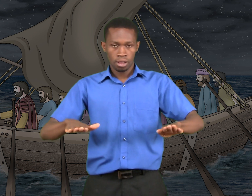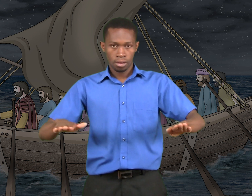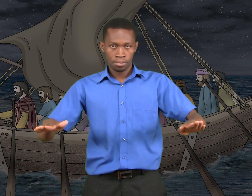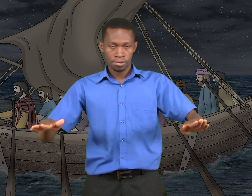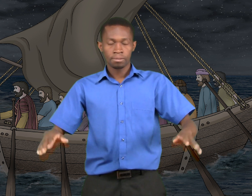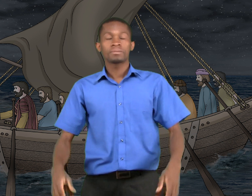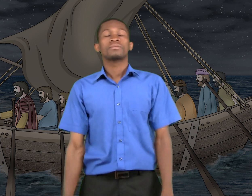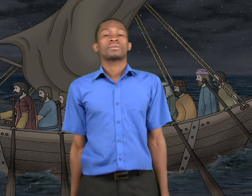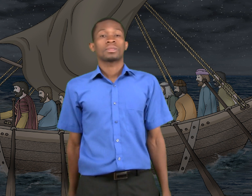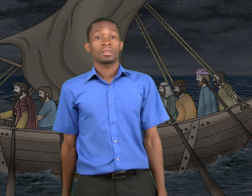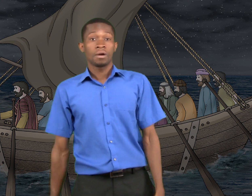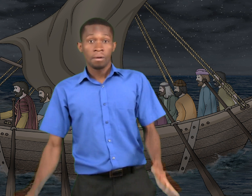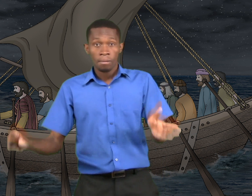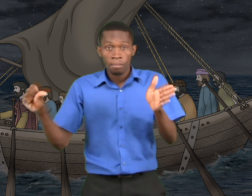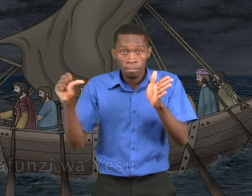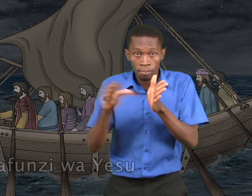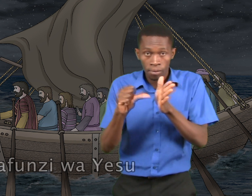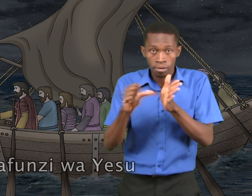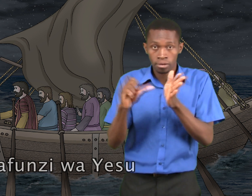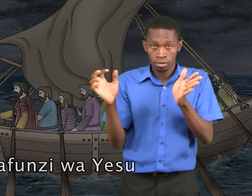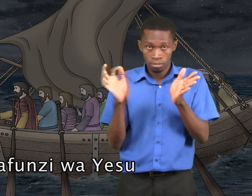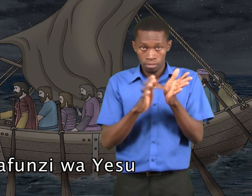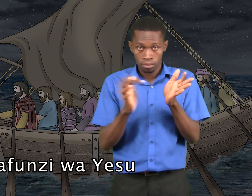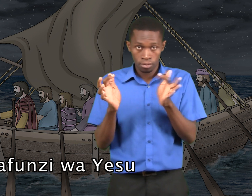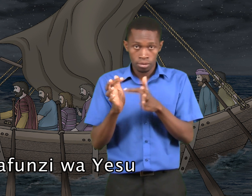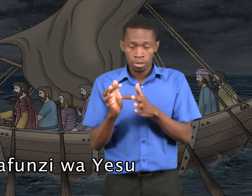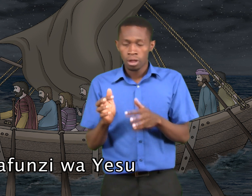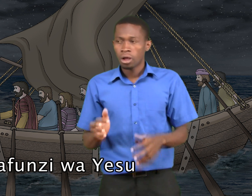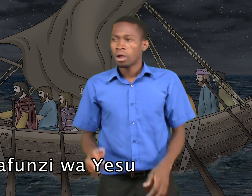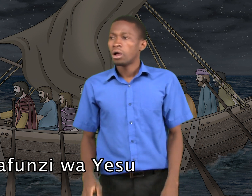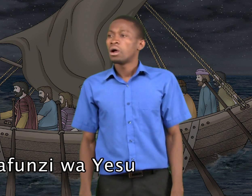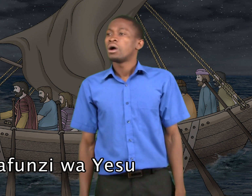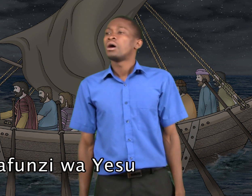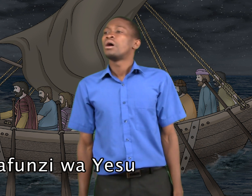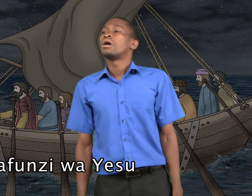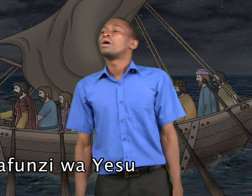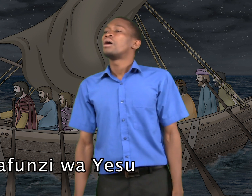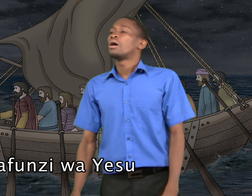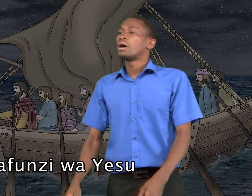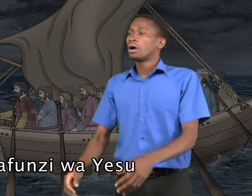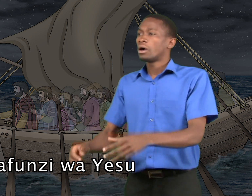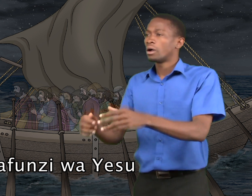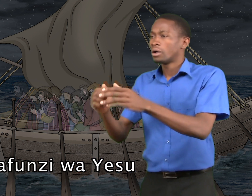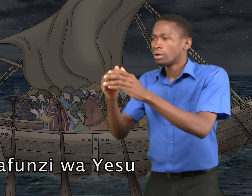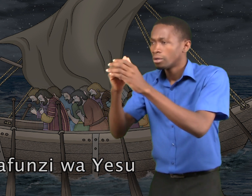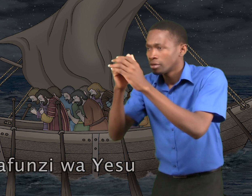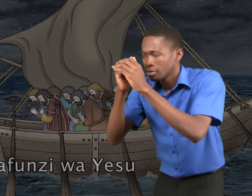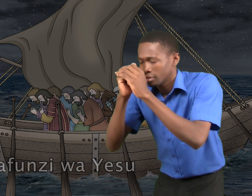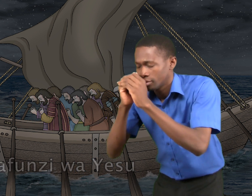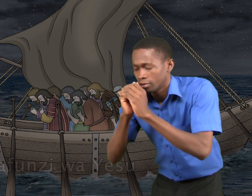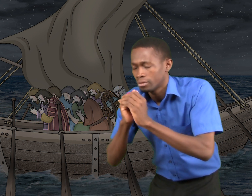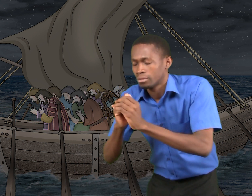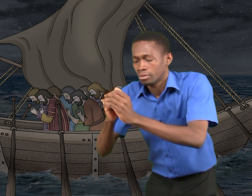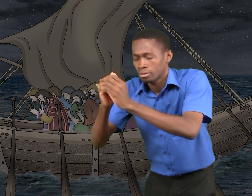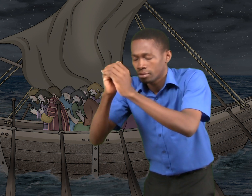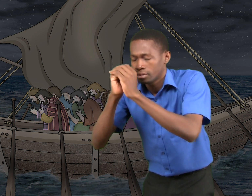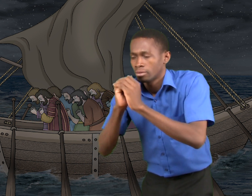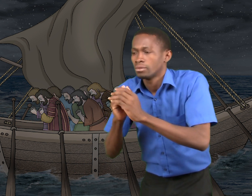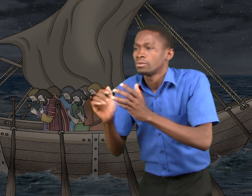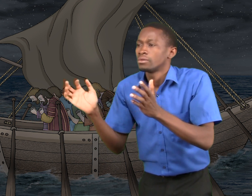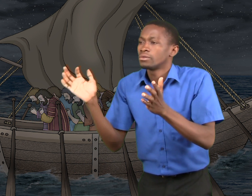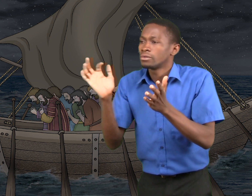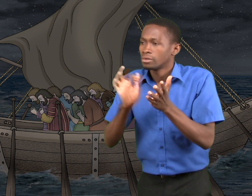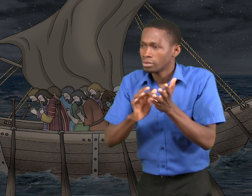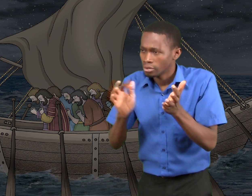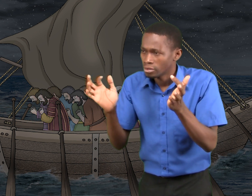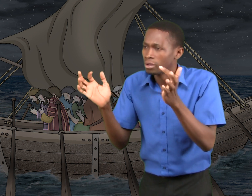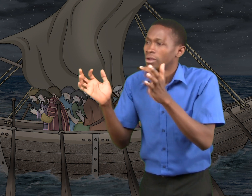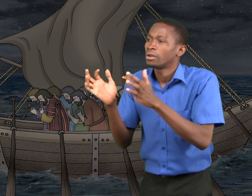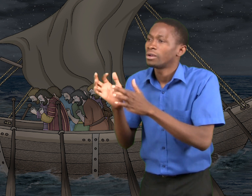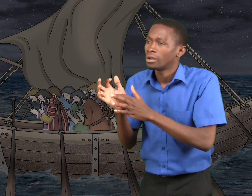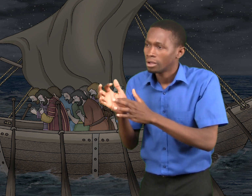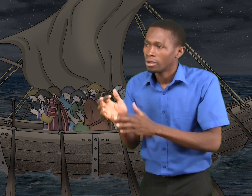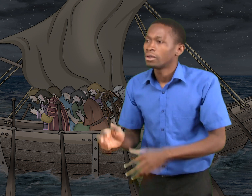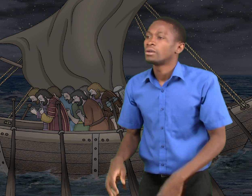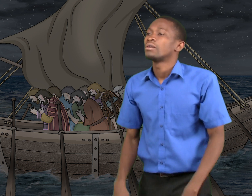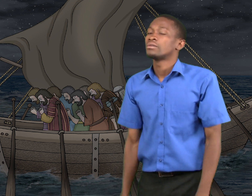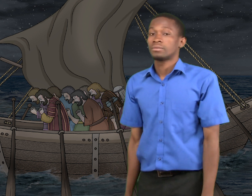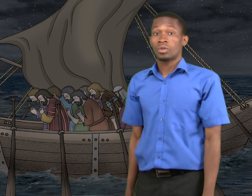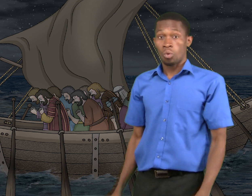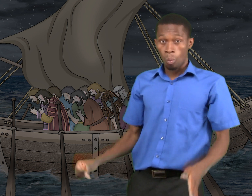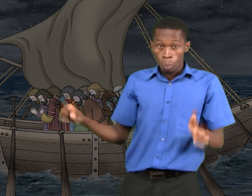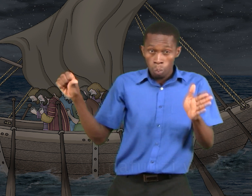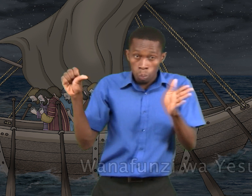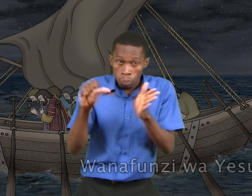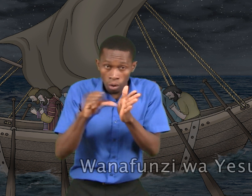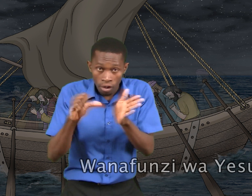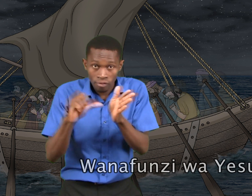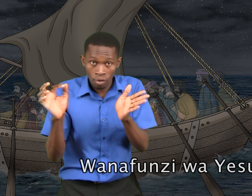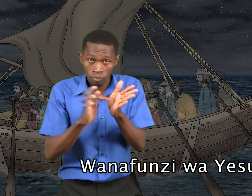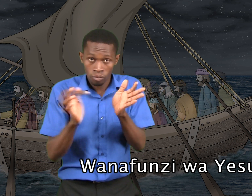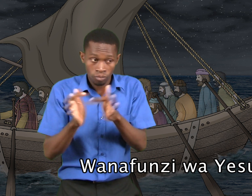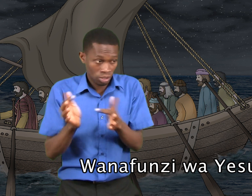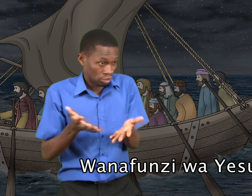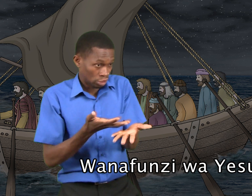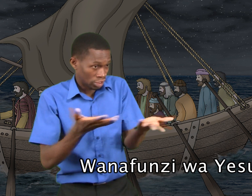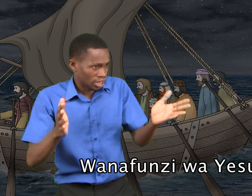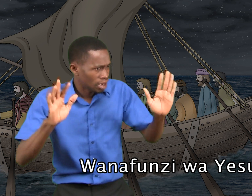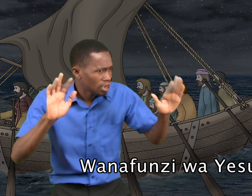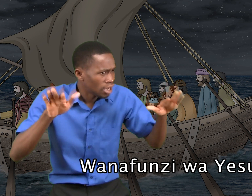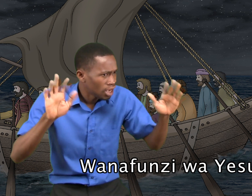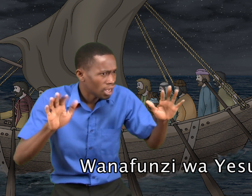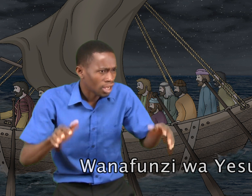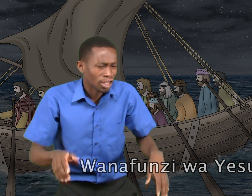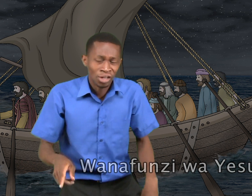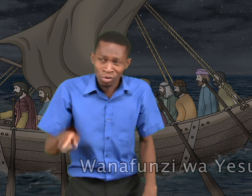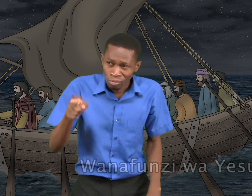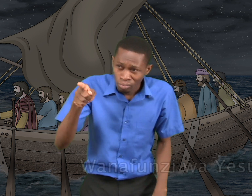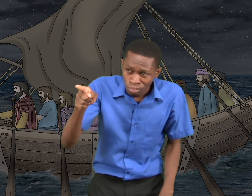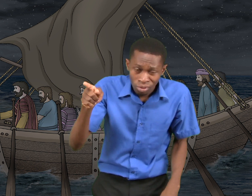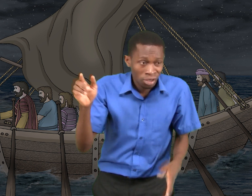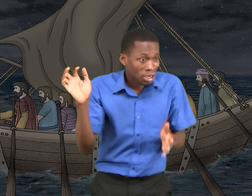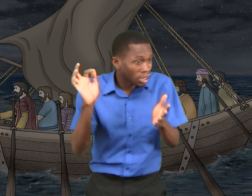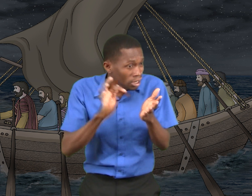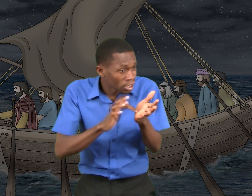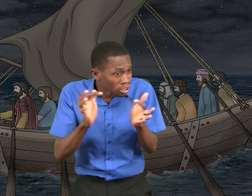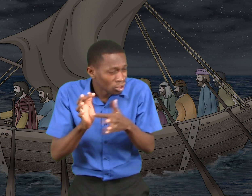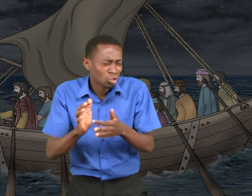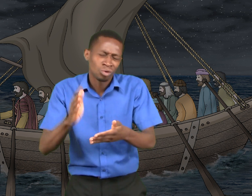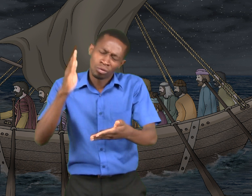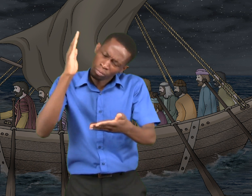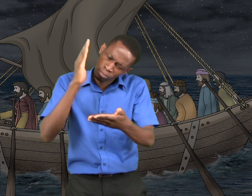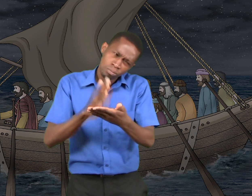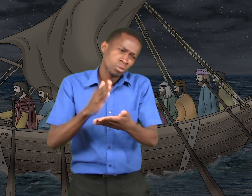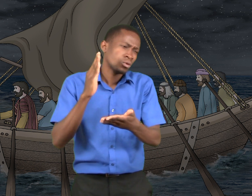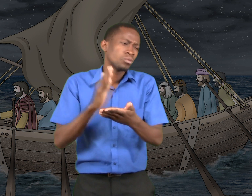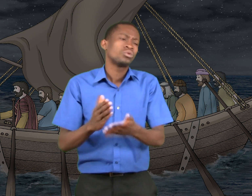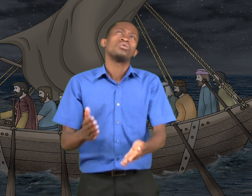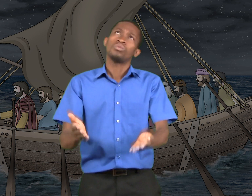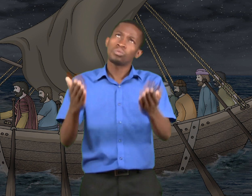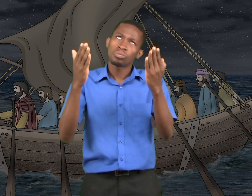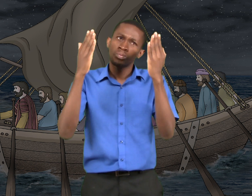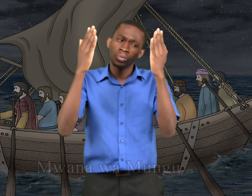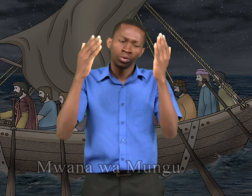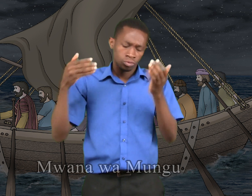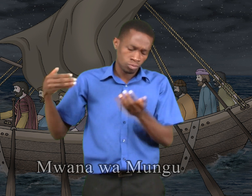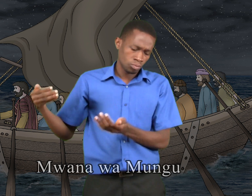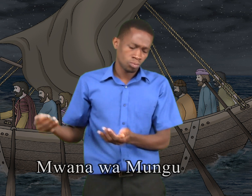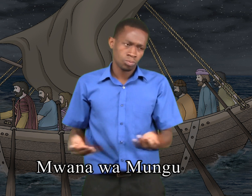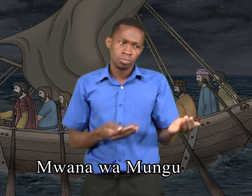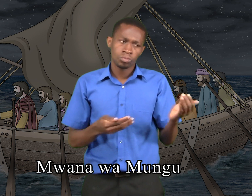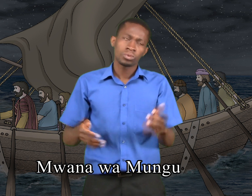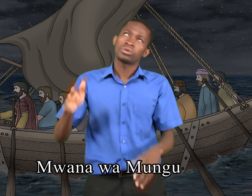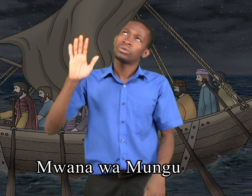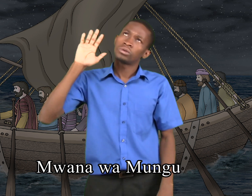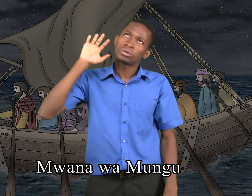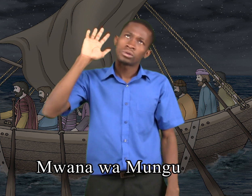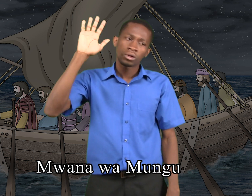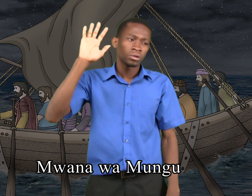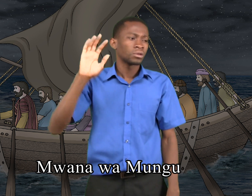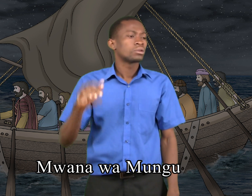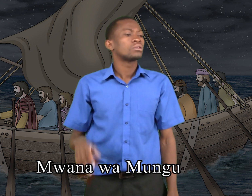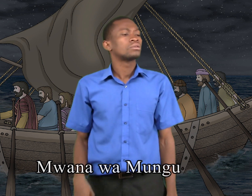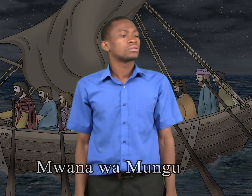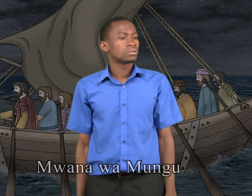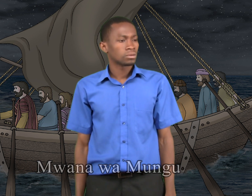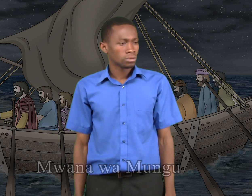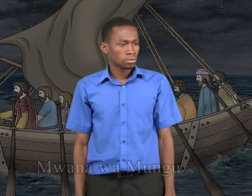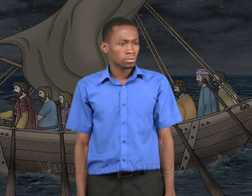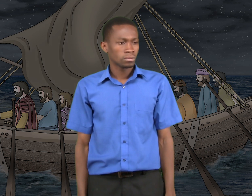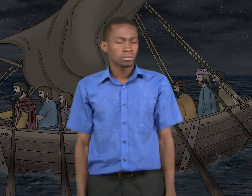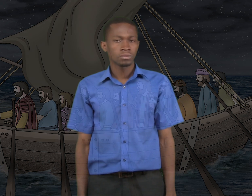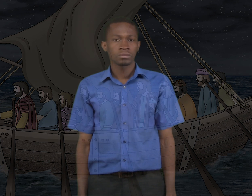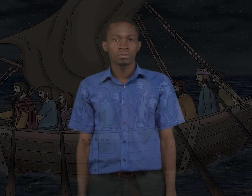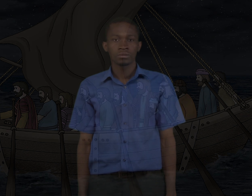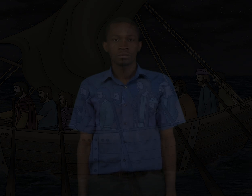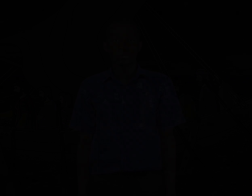Then those who were in the boat worshiped Him, saying, “Truly You are the Son of God!”